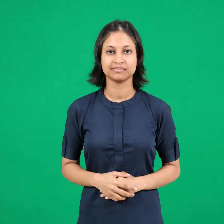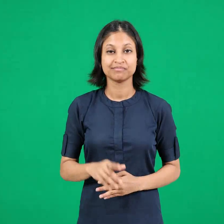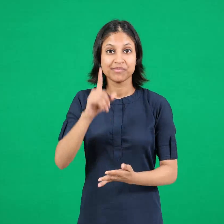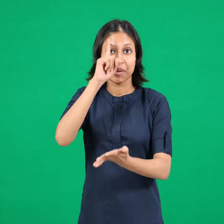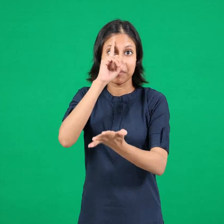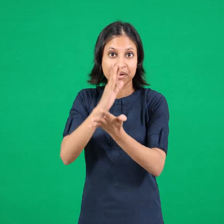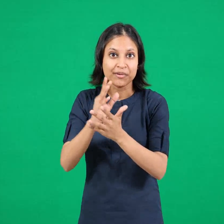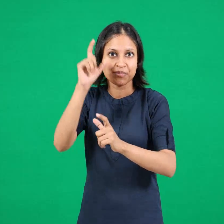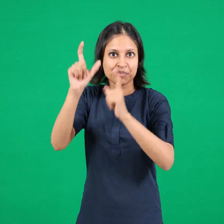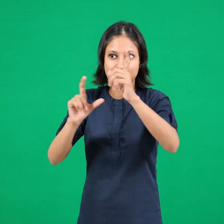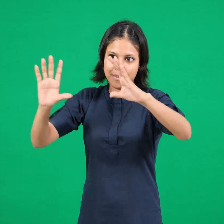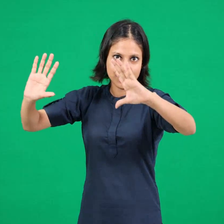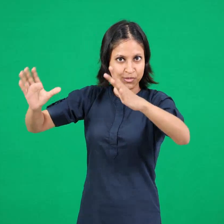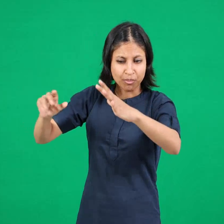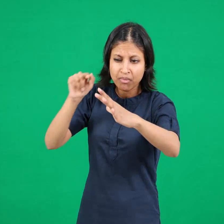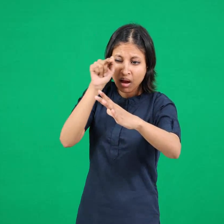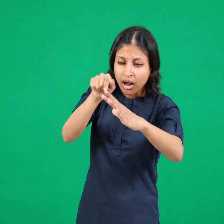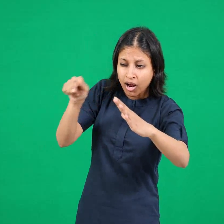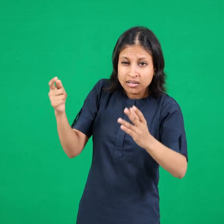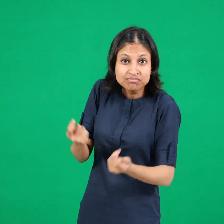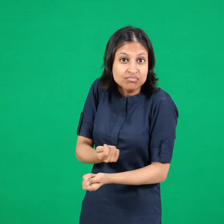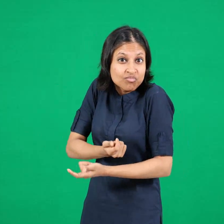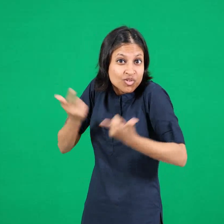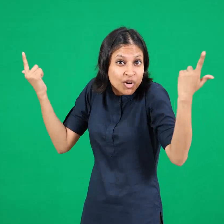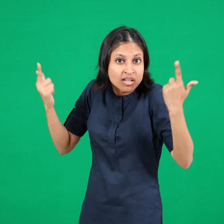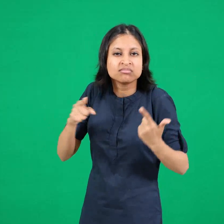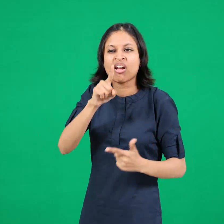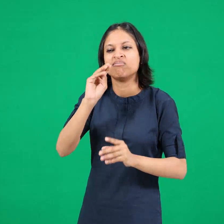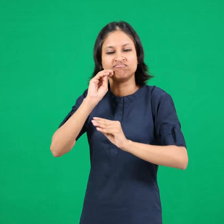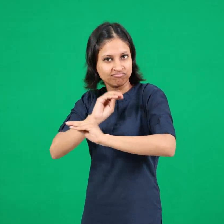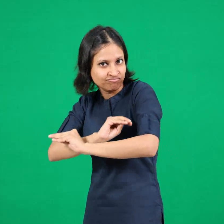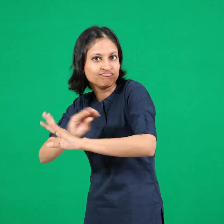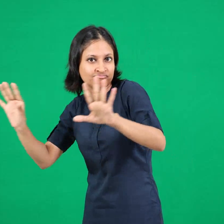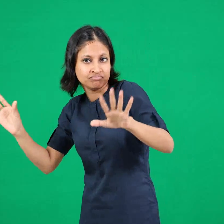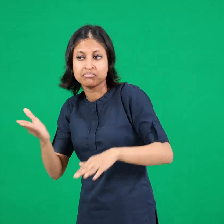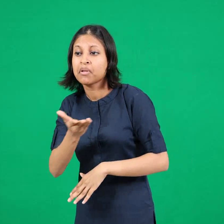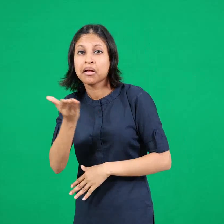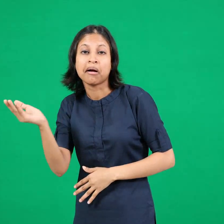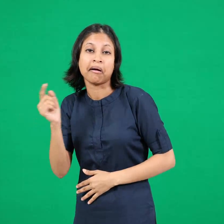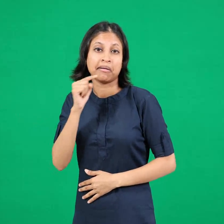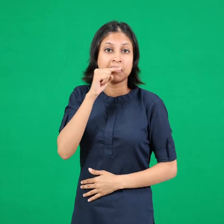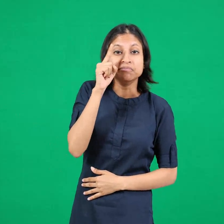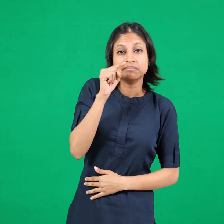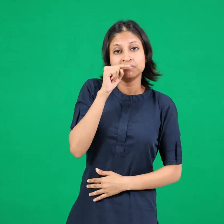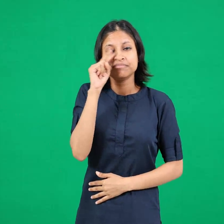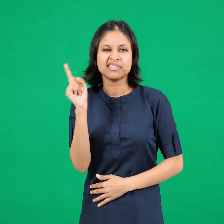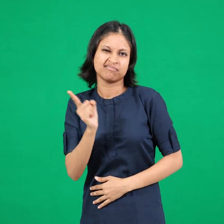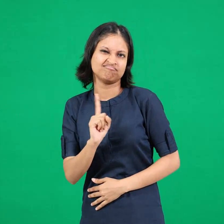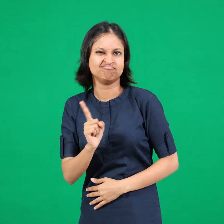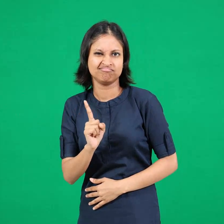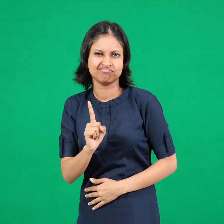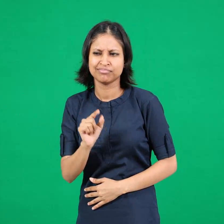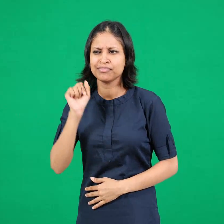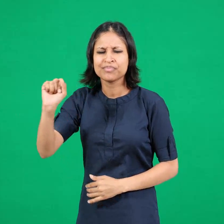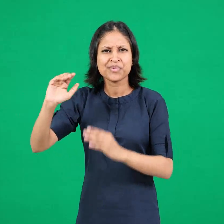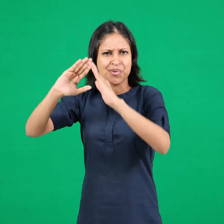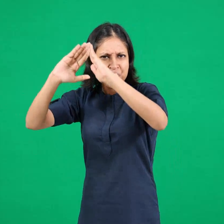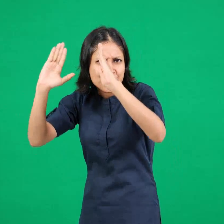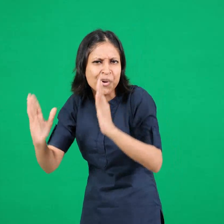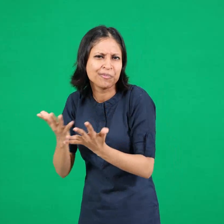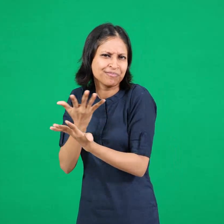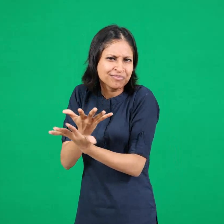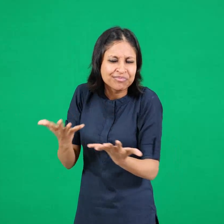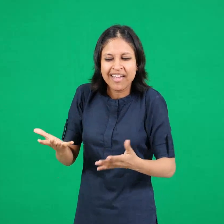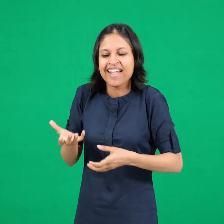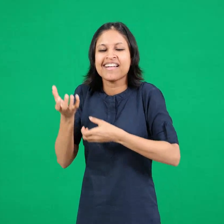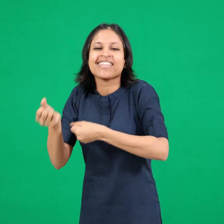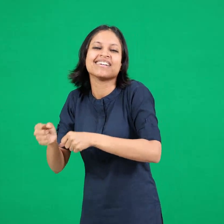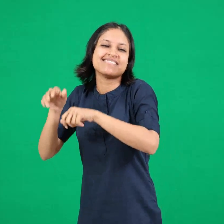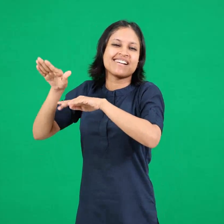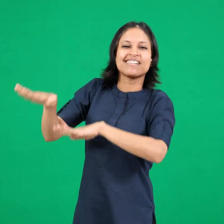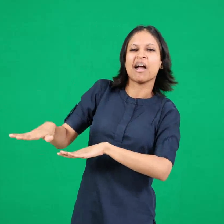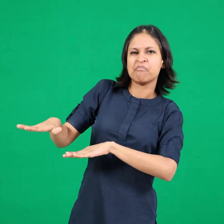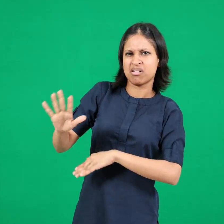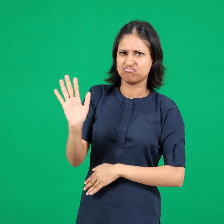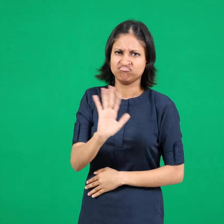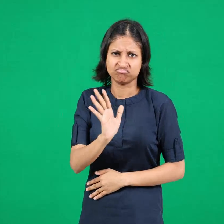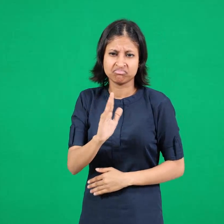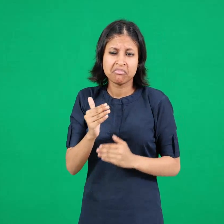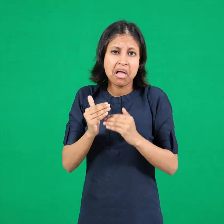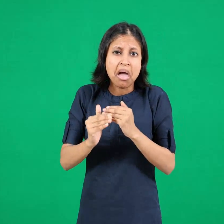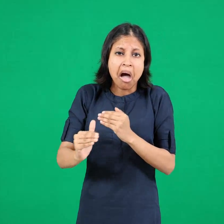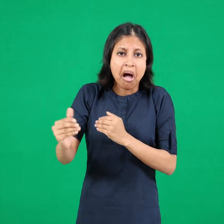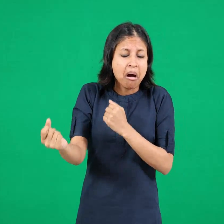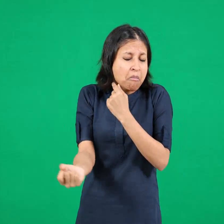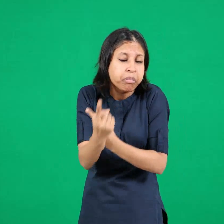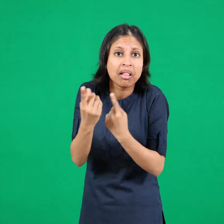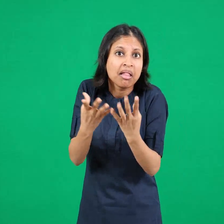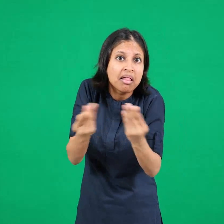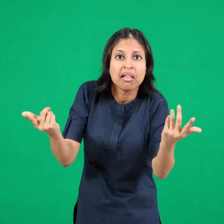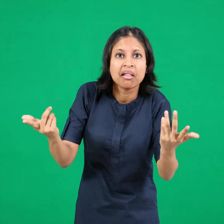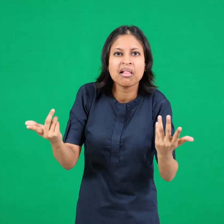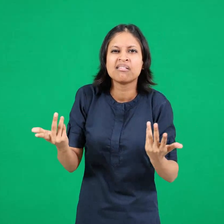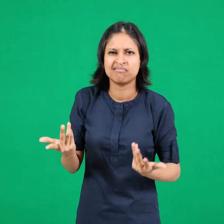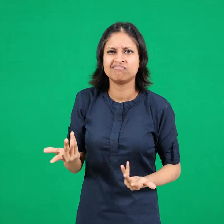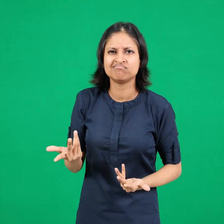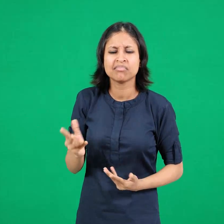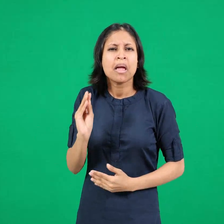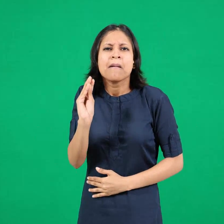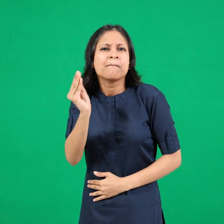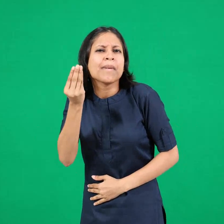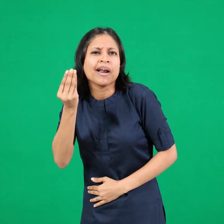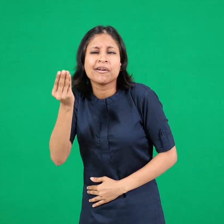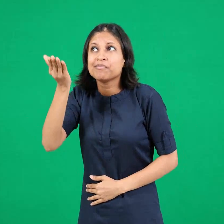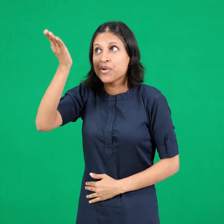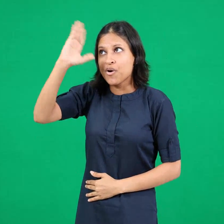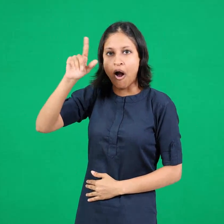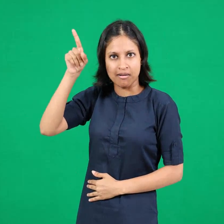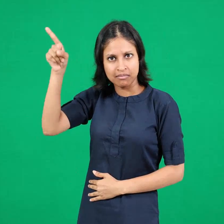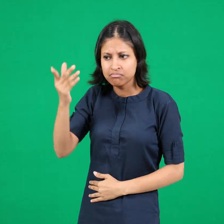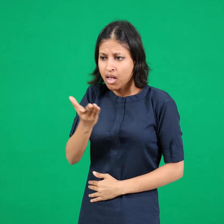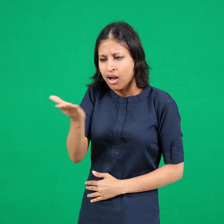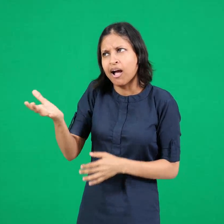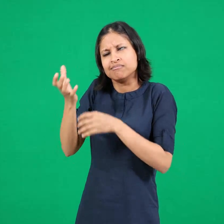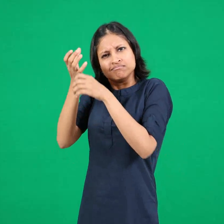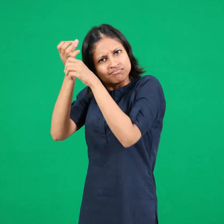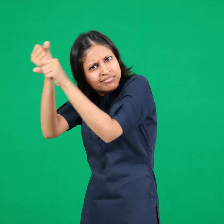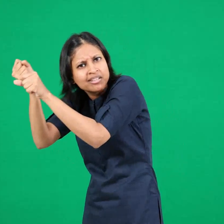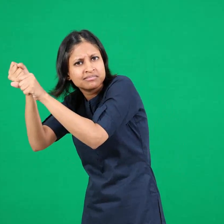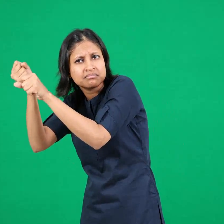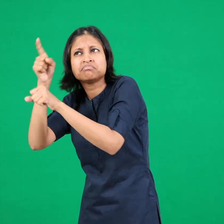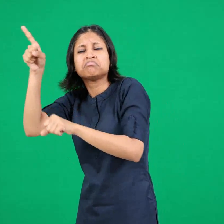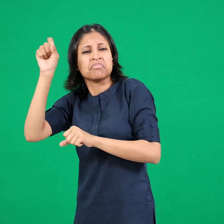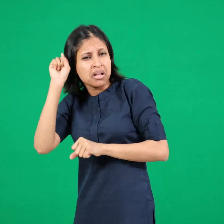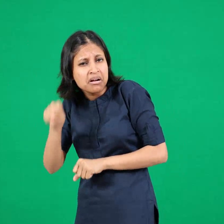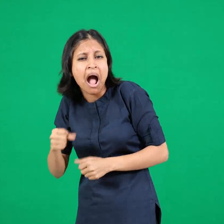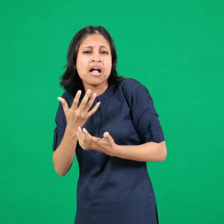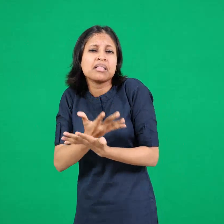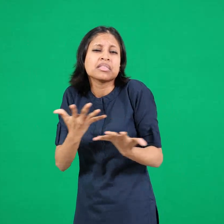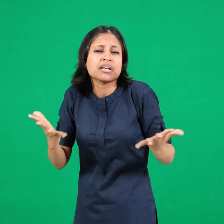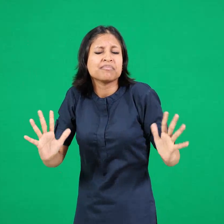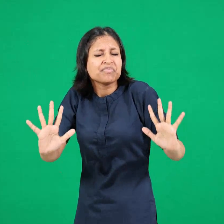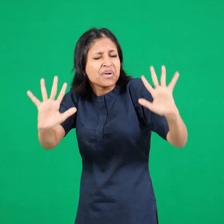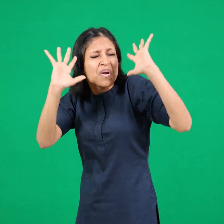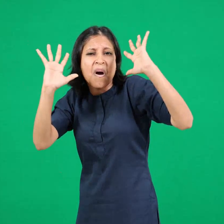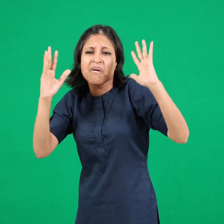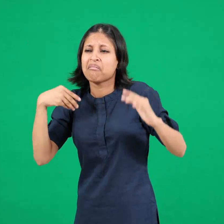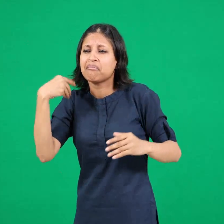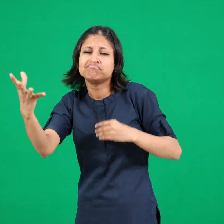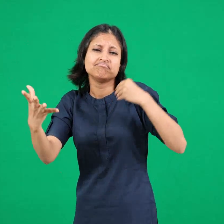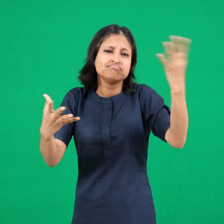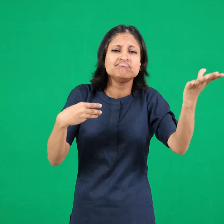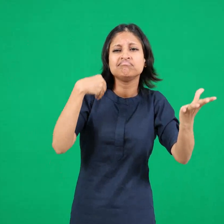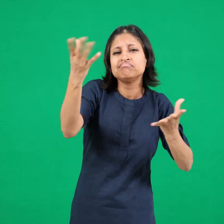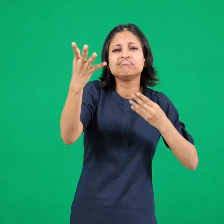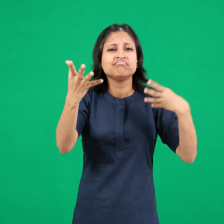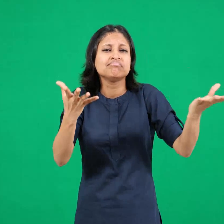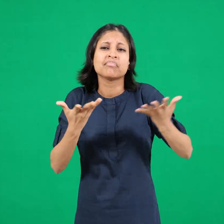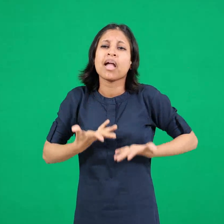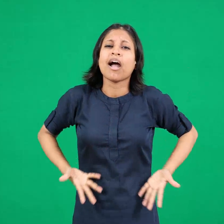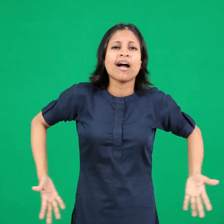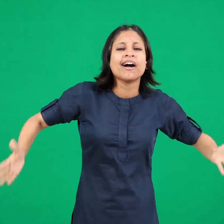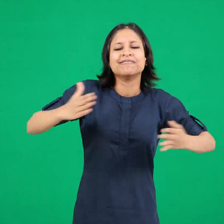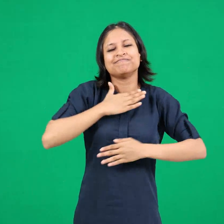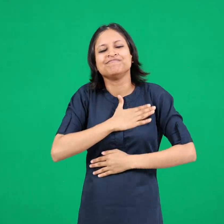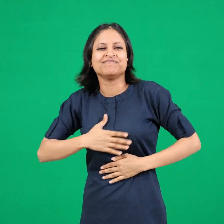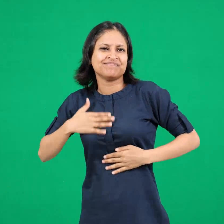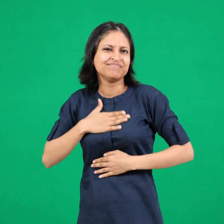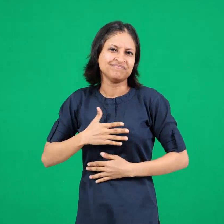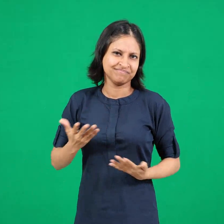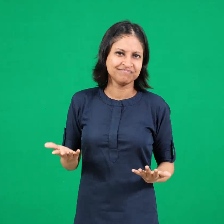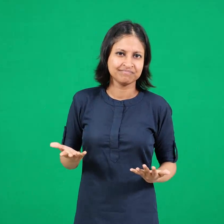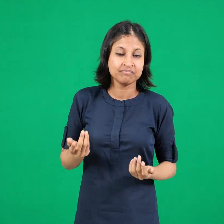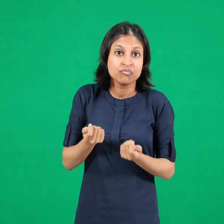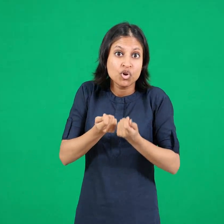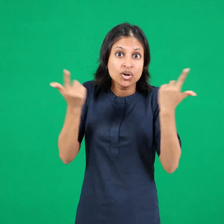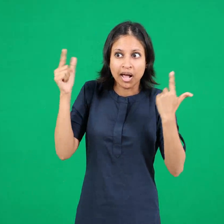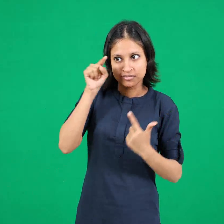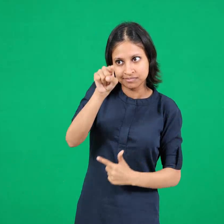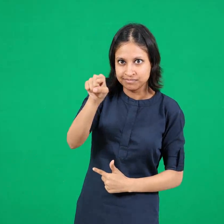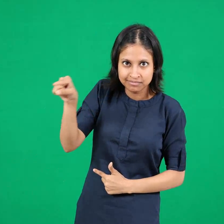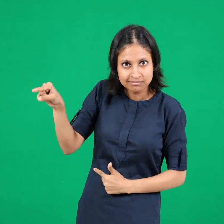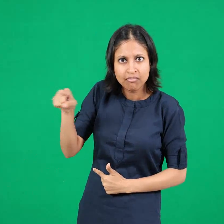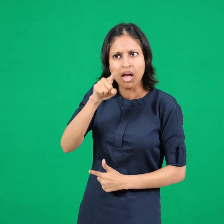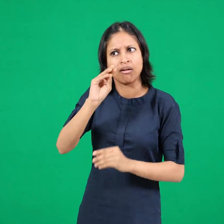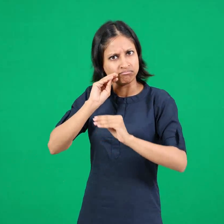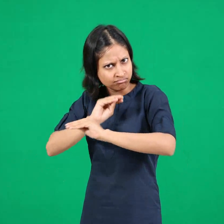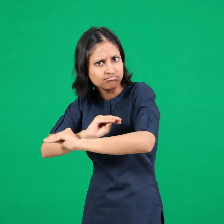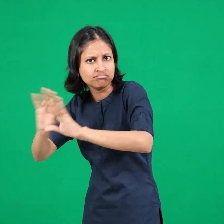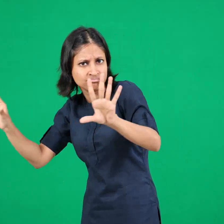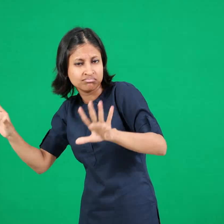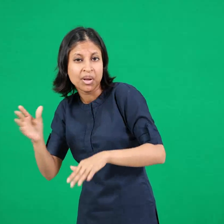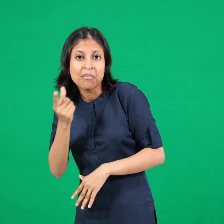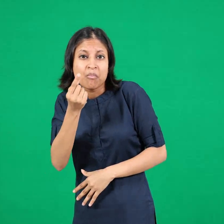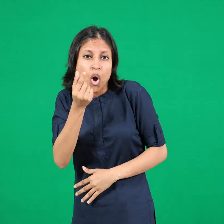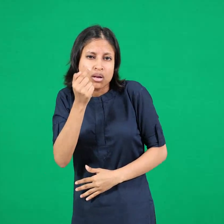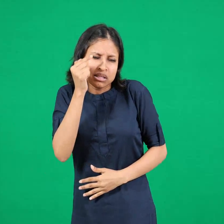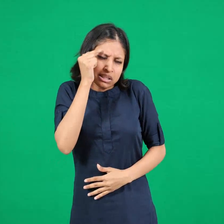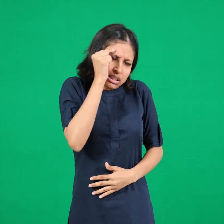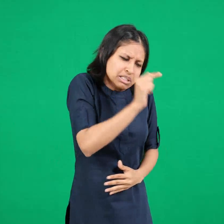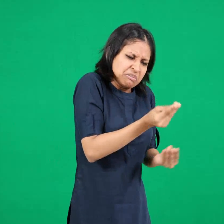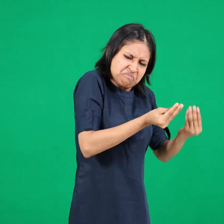Instruct those who are rich in the present age not to be conceited and not to put their hope in the uncertainty of wealth, but in God, who richly provides all things for us to enjoy.